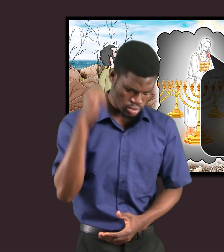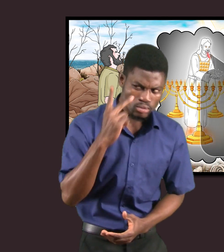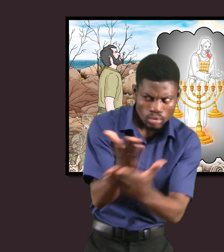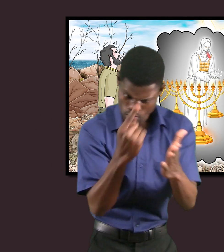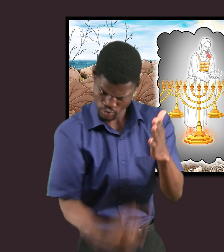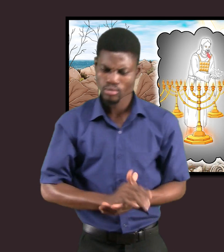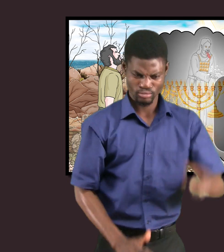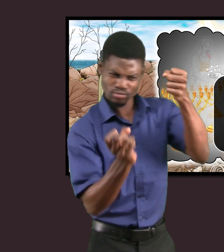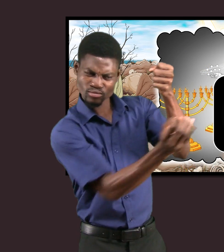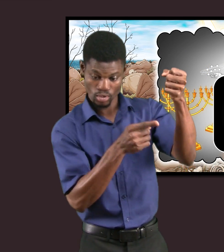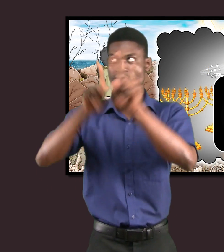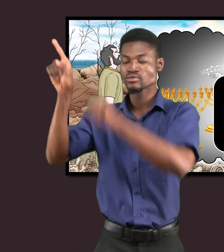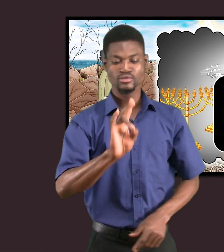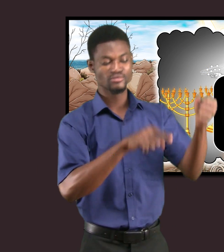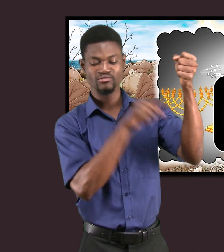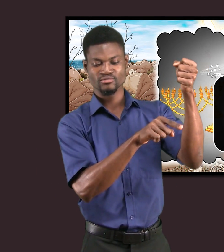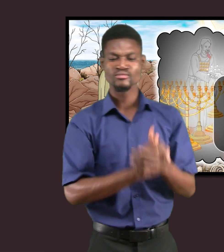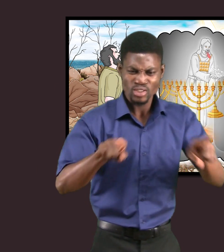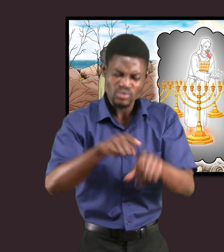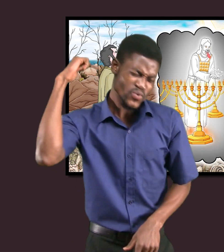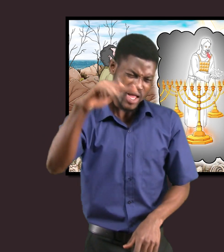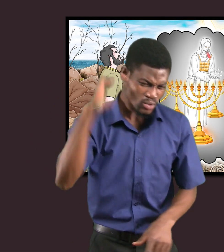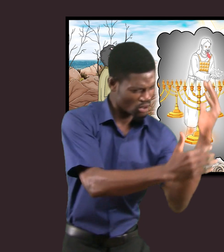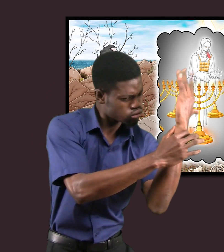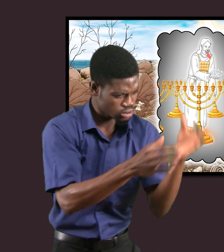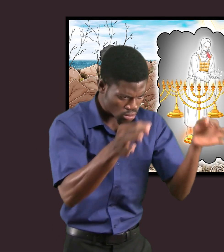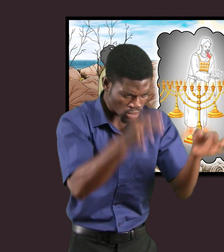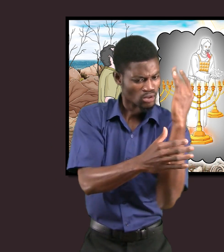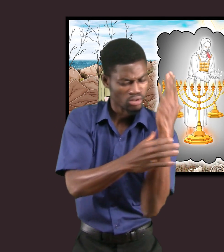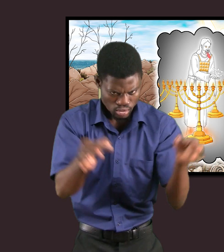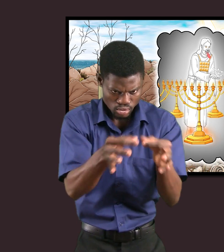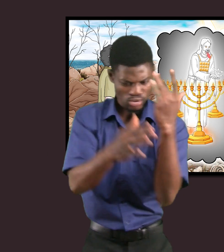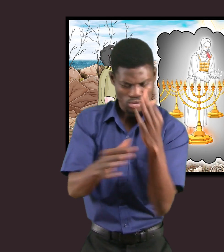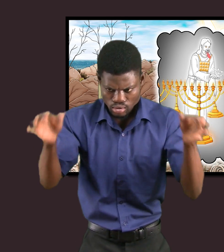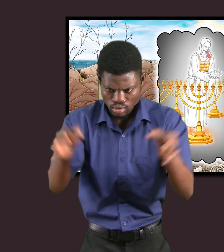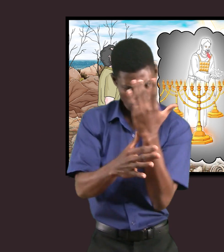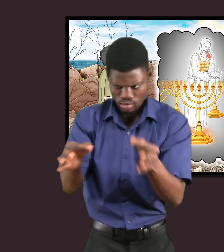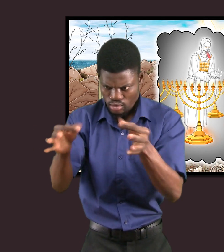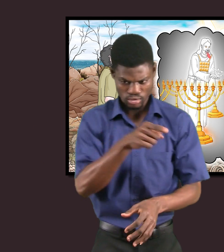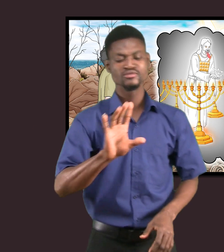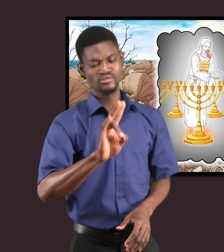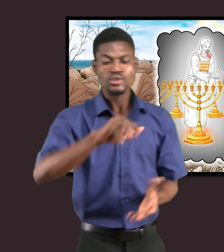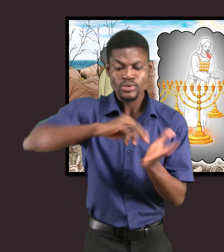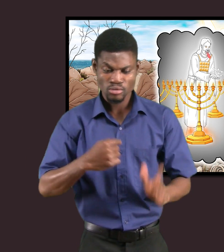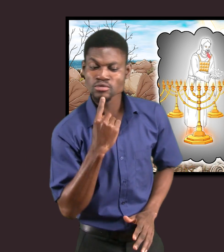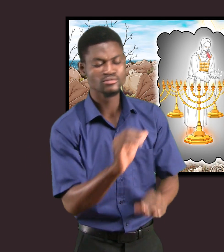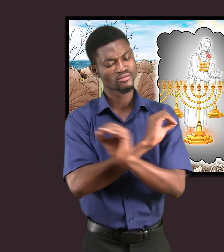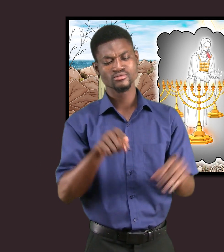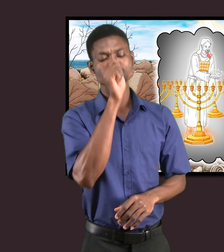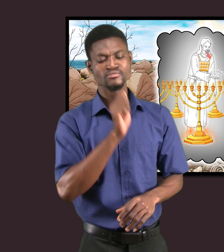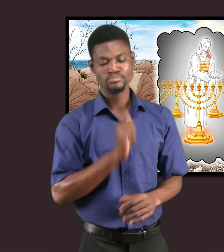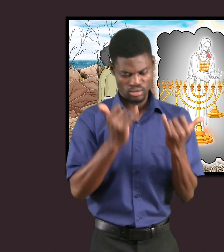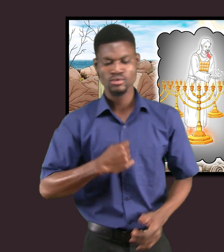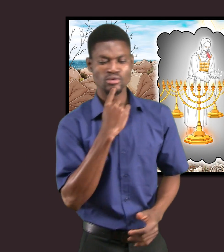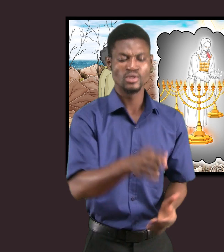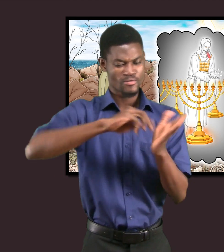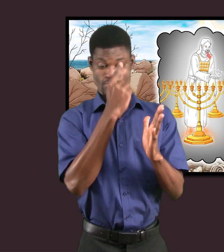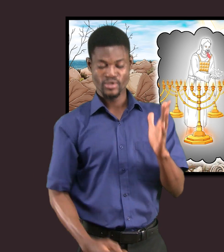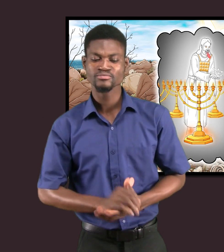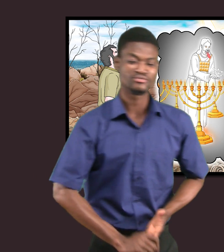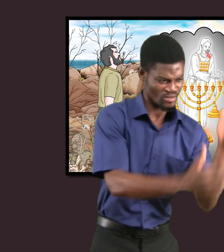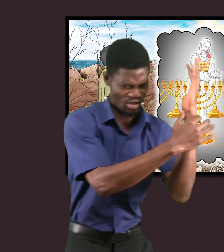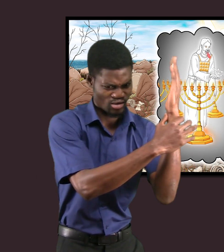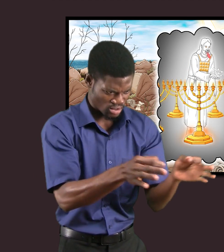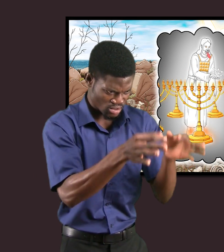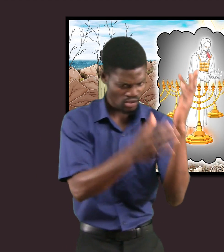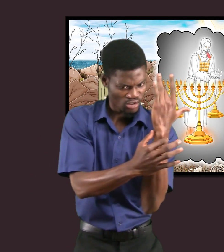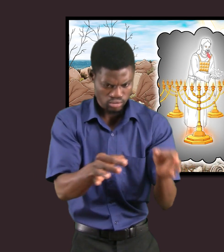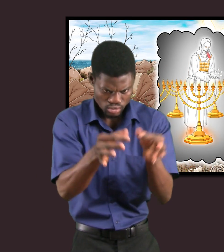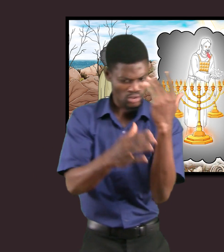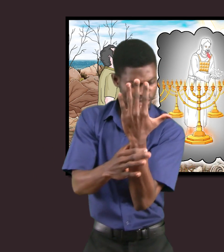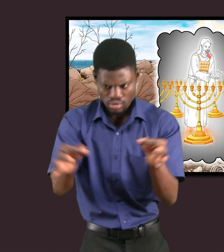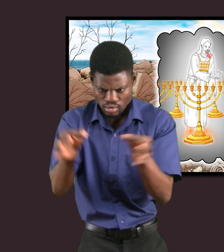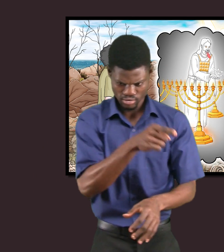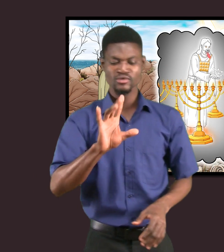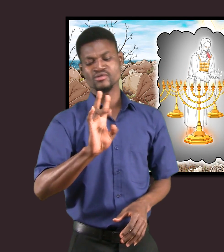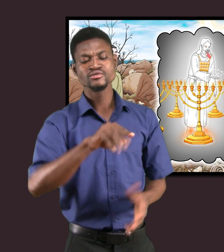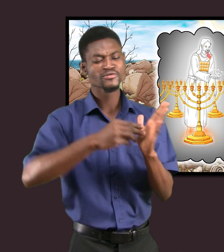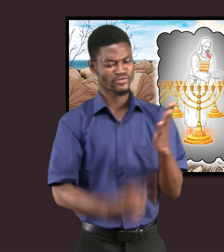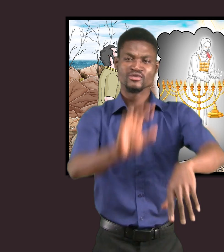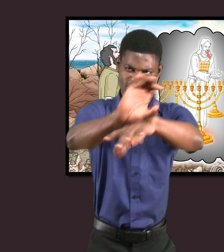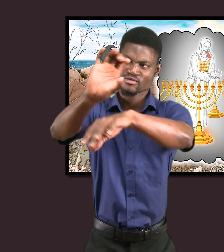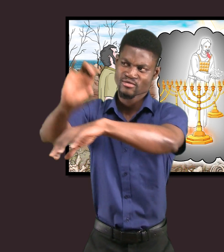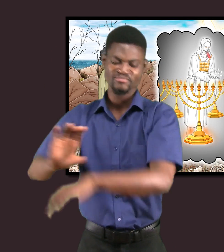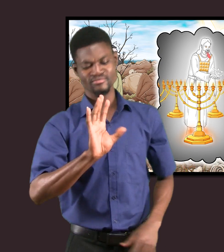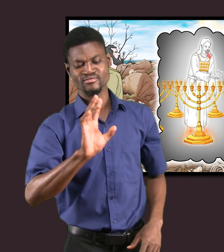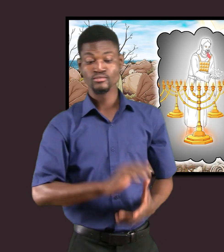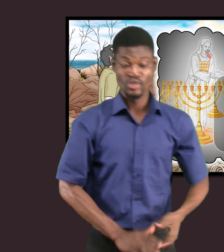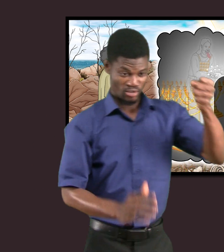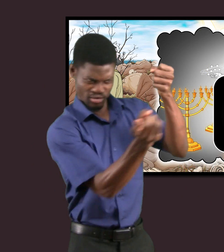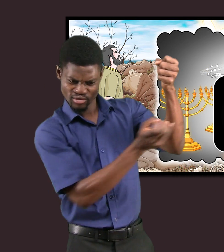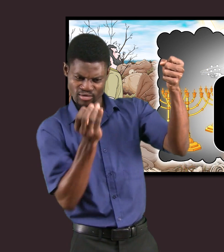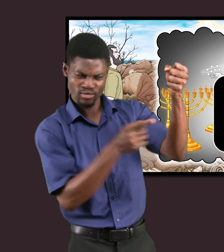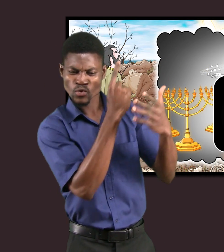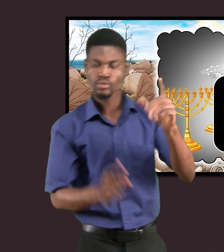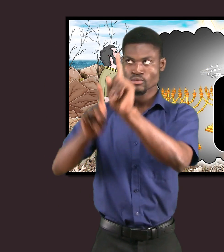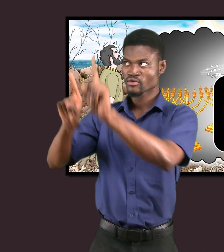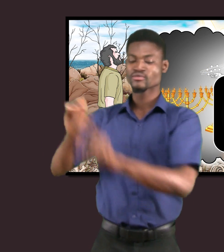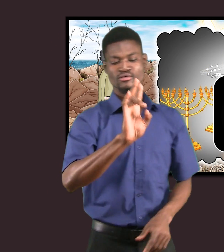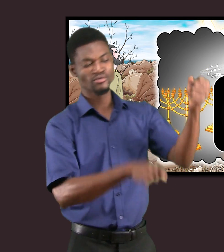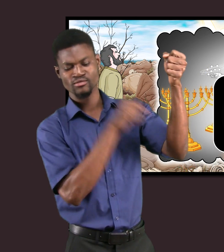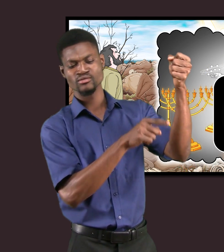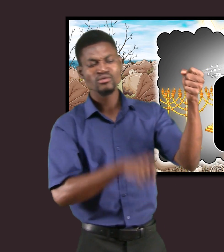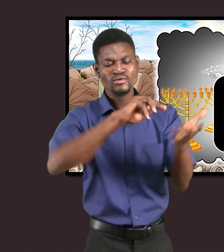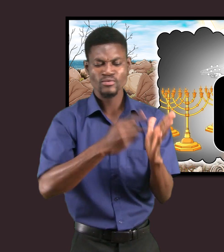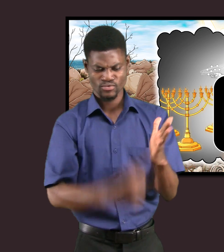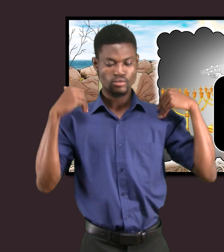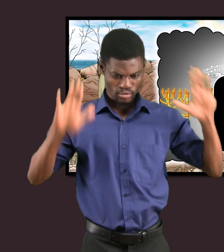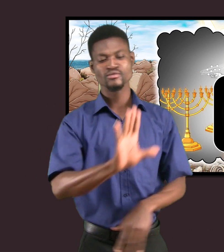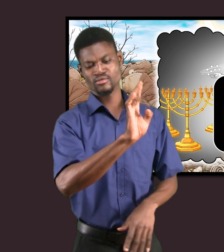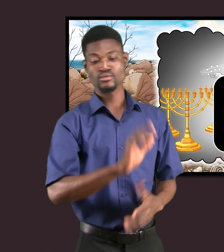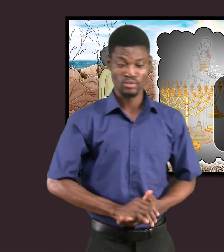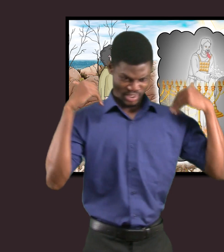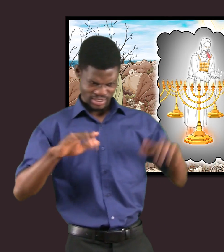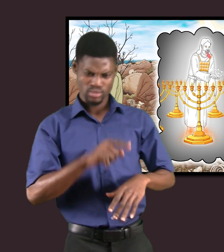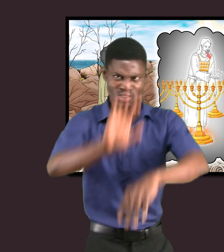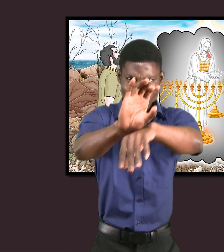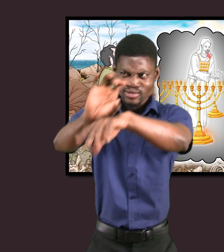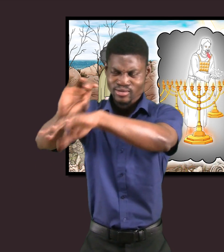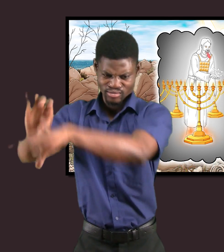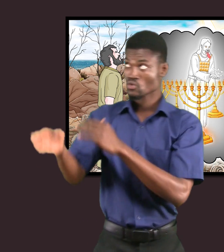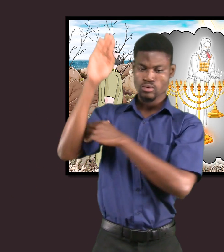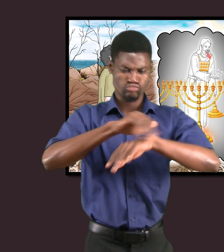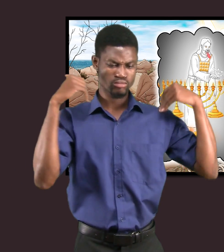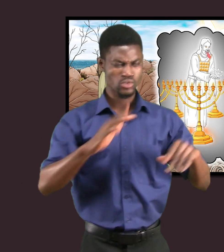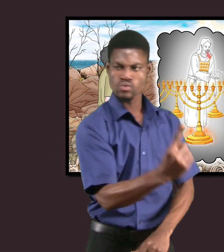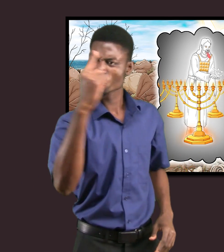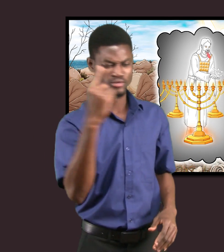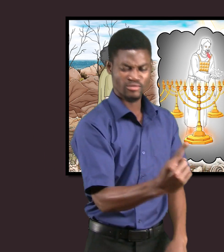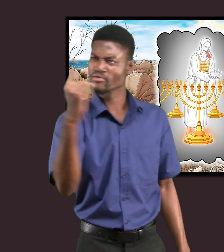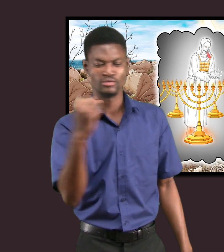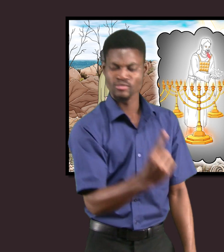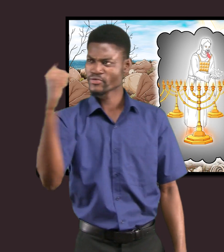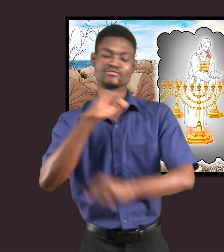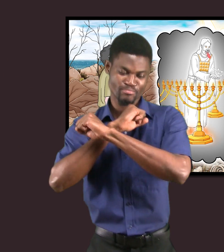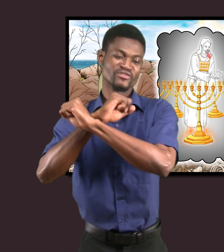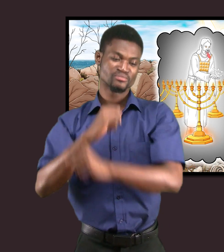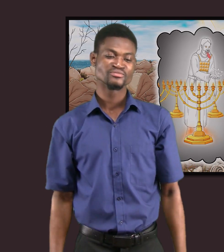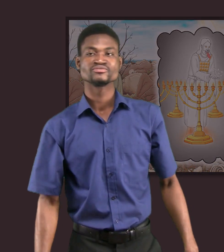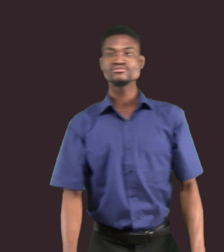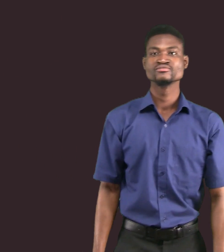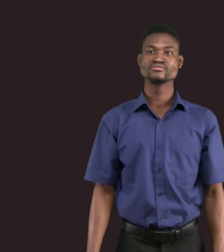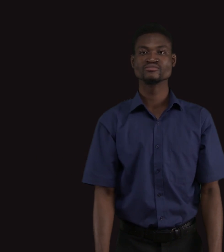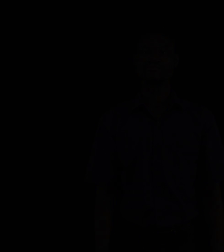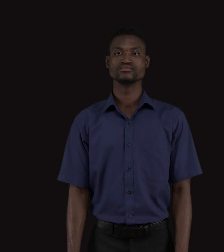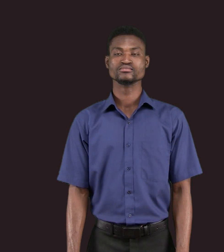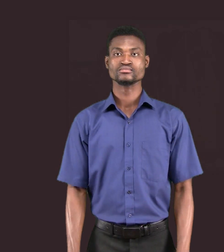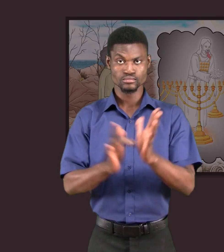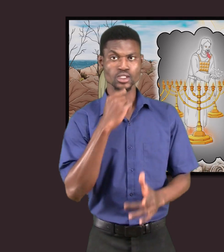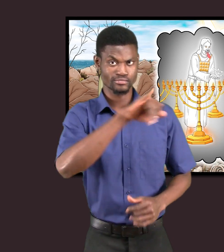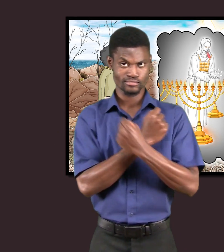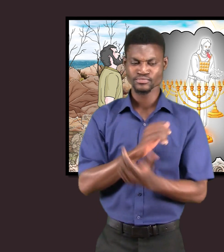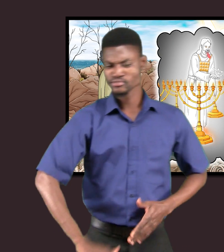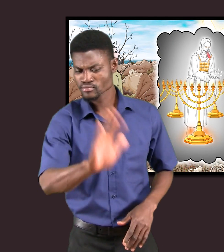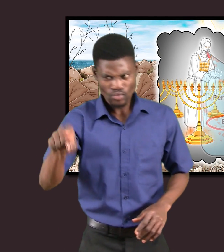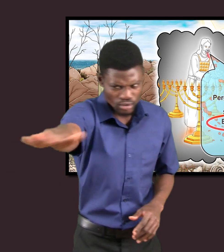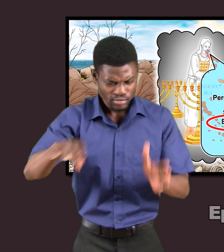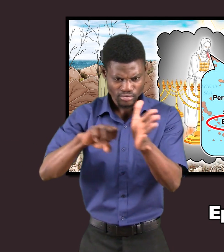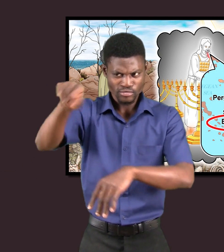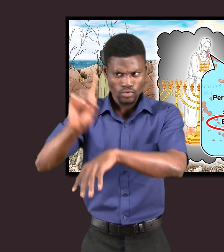This is the mystery of the seven stars you saw in My right hand and of the seven golden lampstands: The seven stars are the angels of the seven churches, and the seven lampstands are the seven churches.